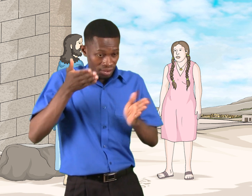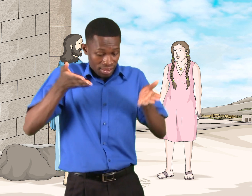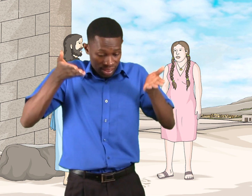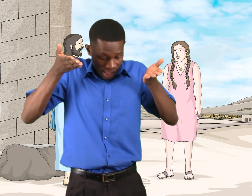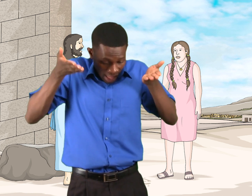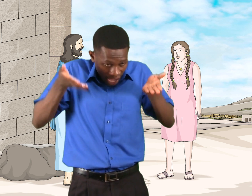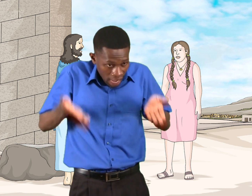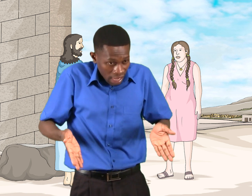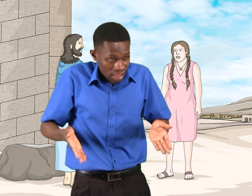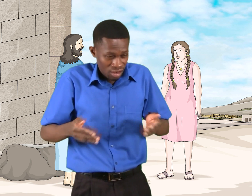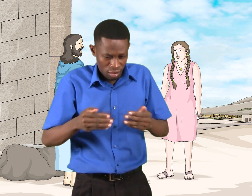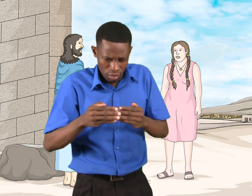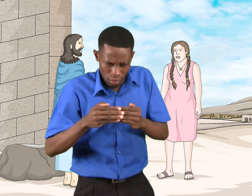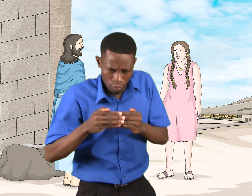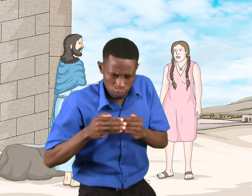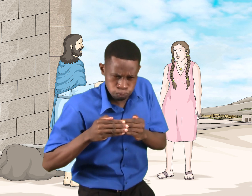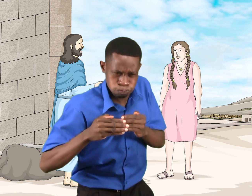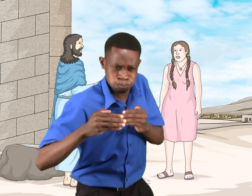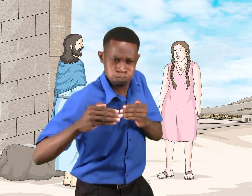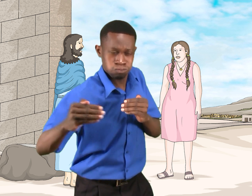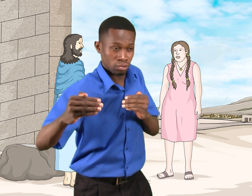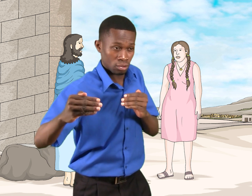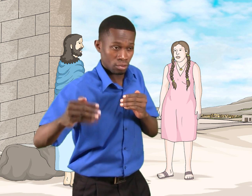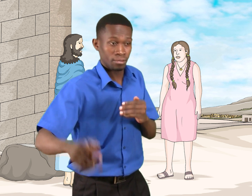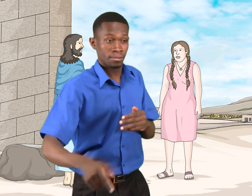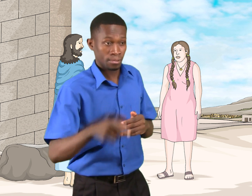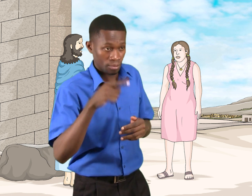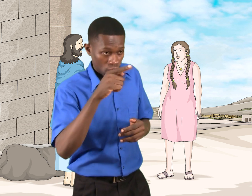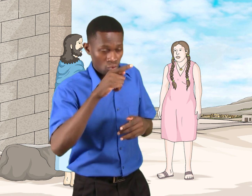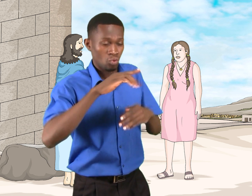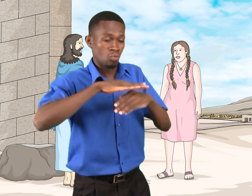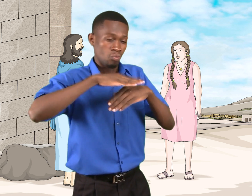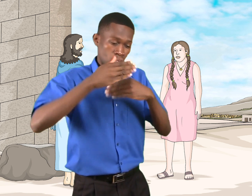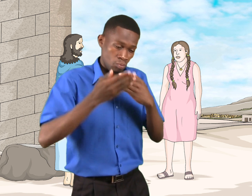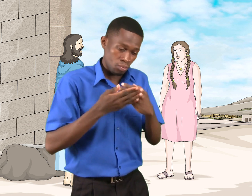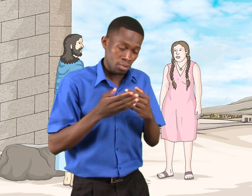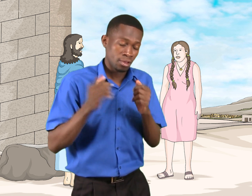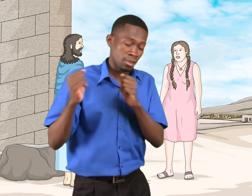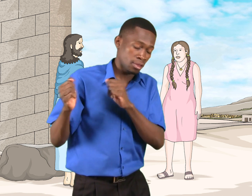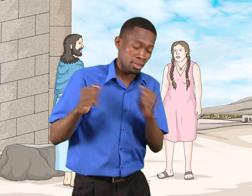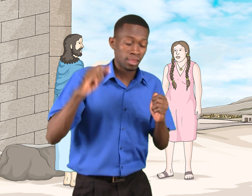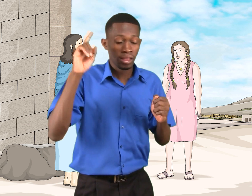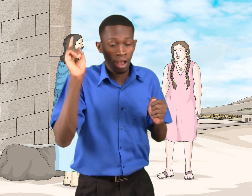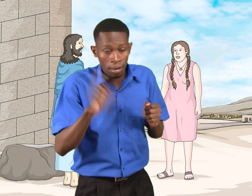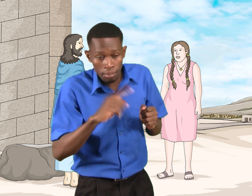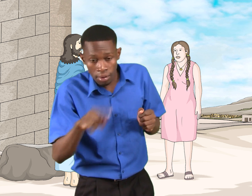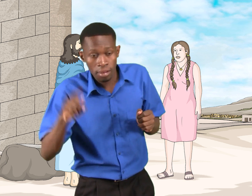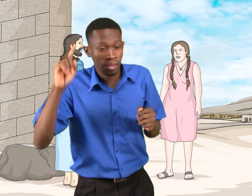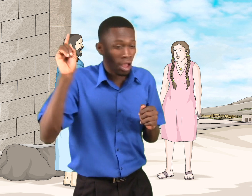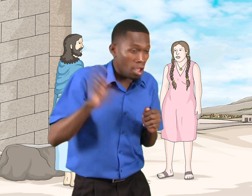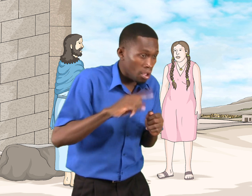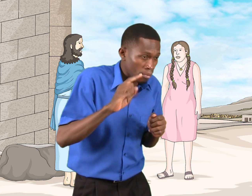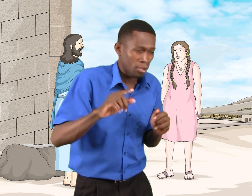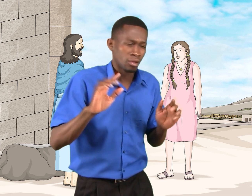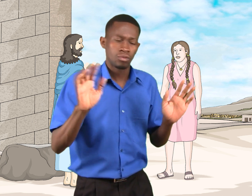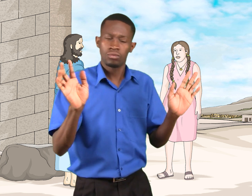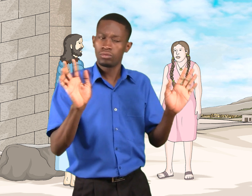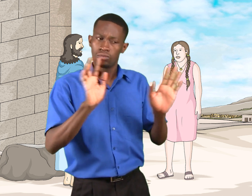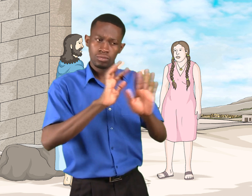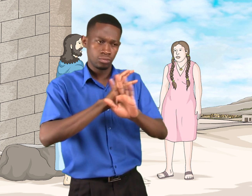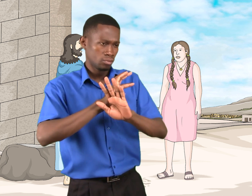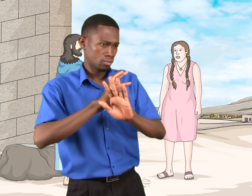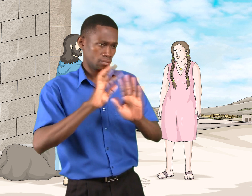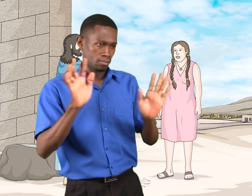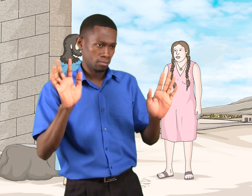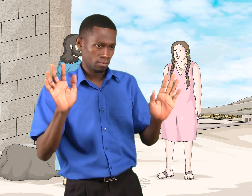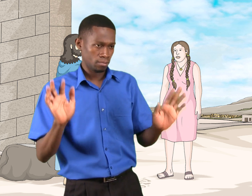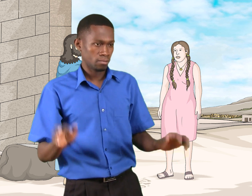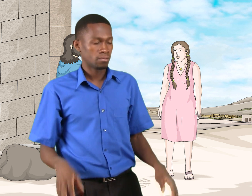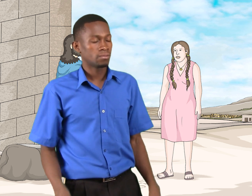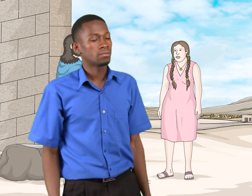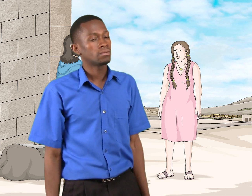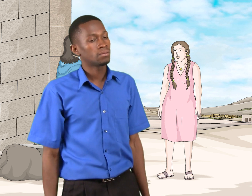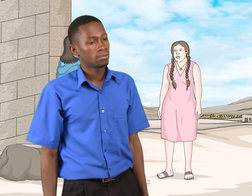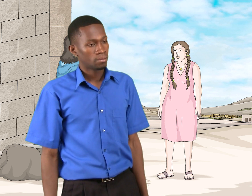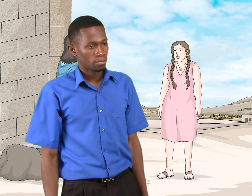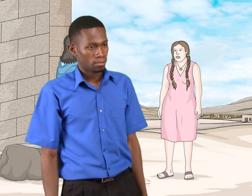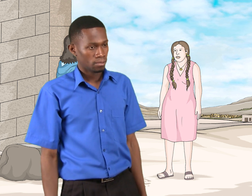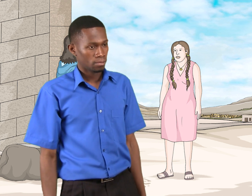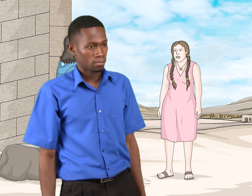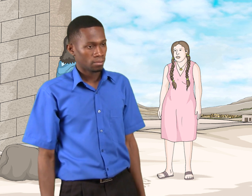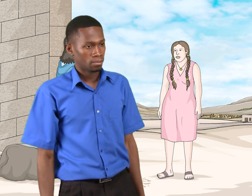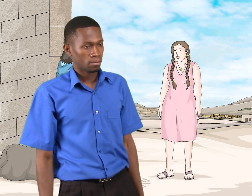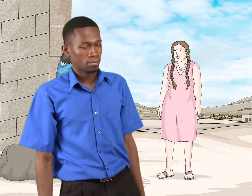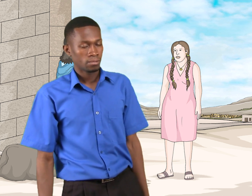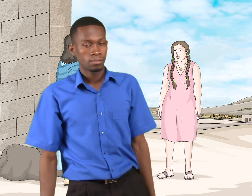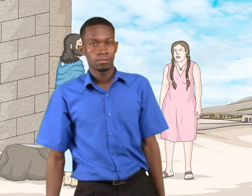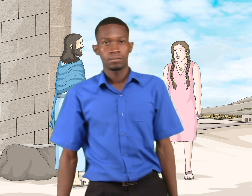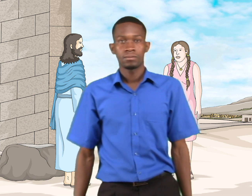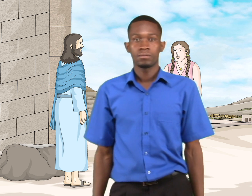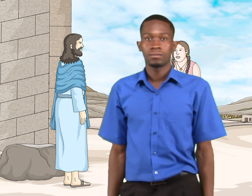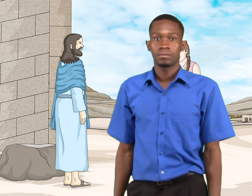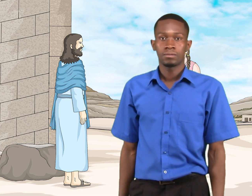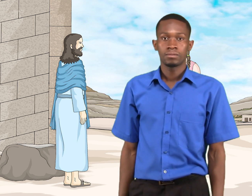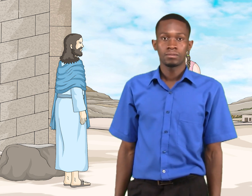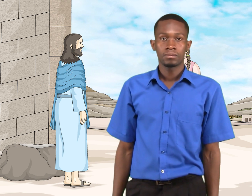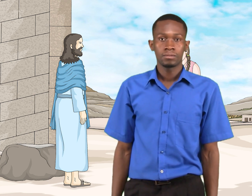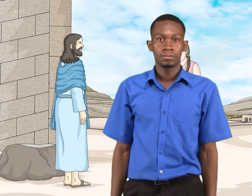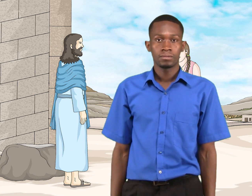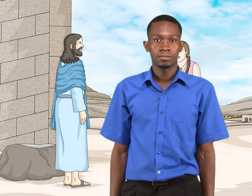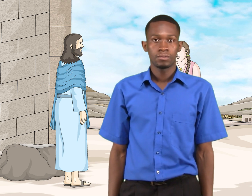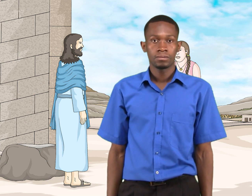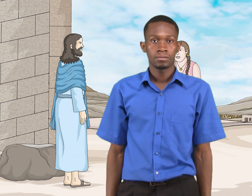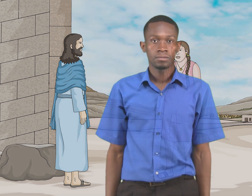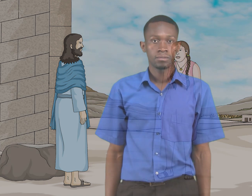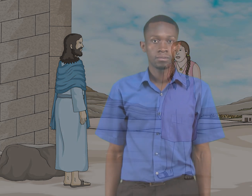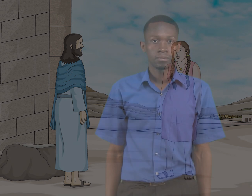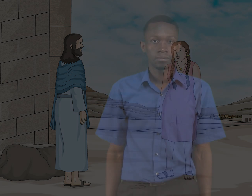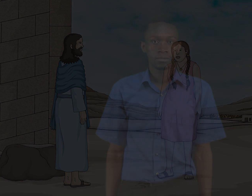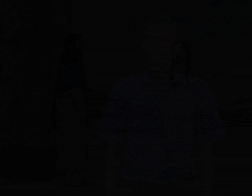“Now go and sin no more.”